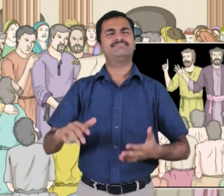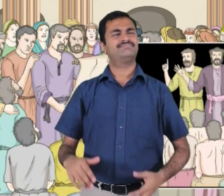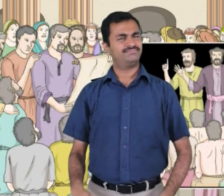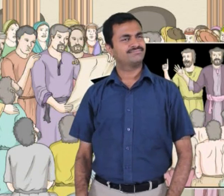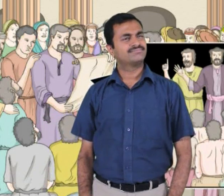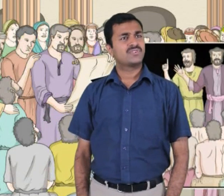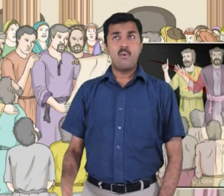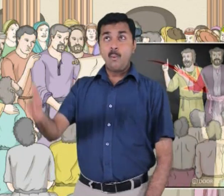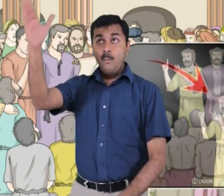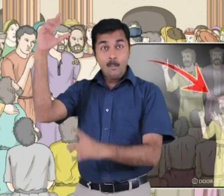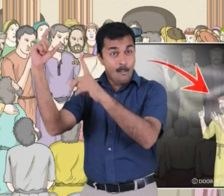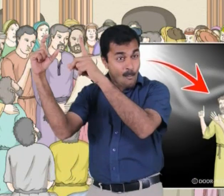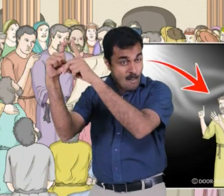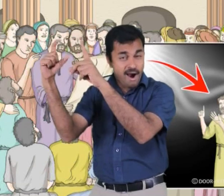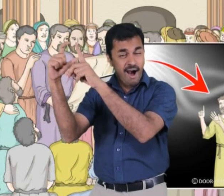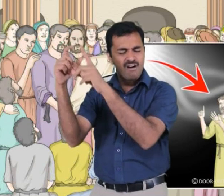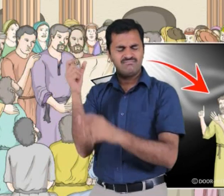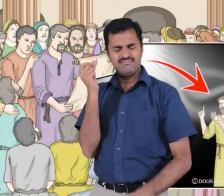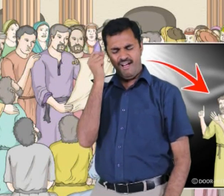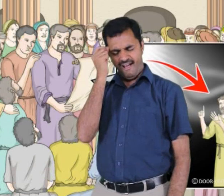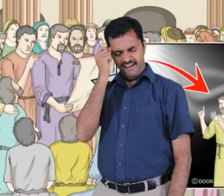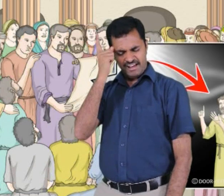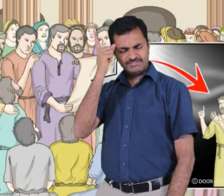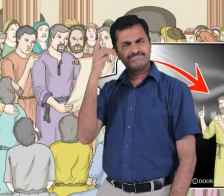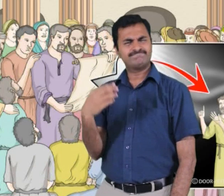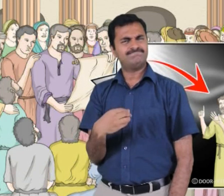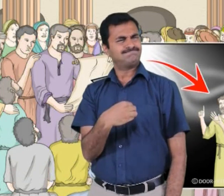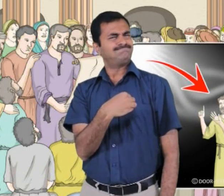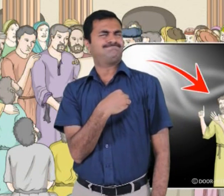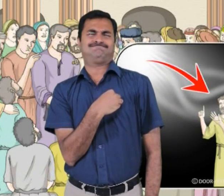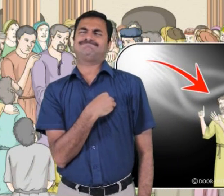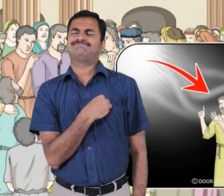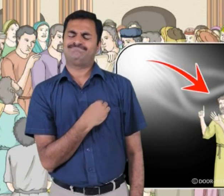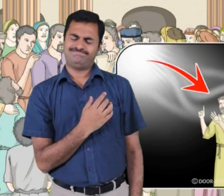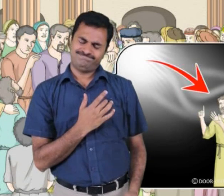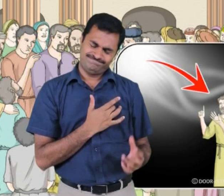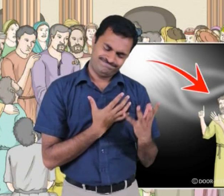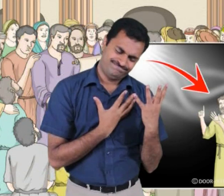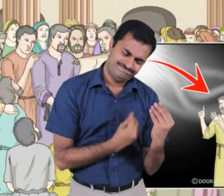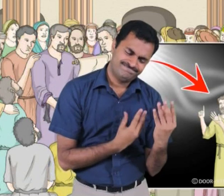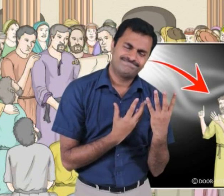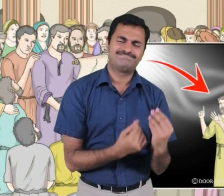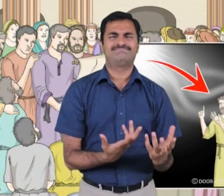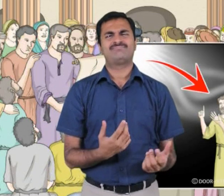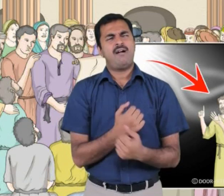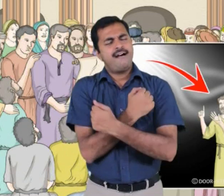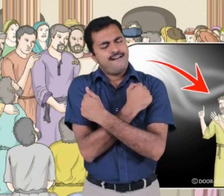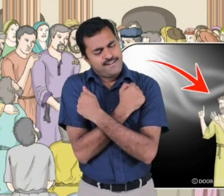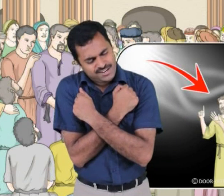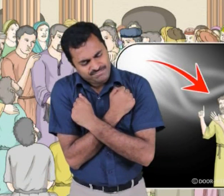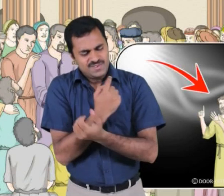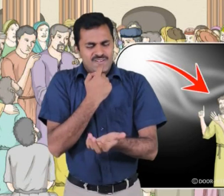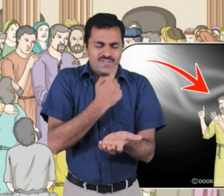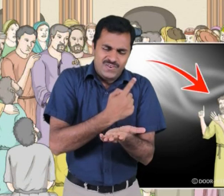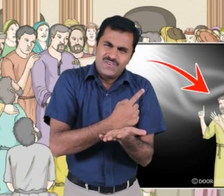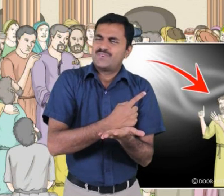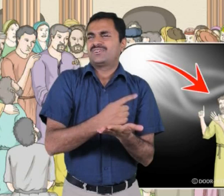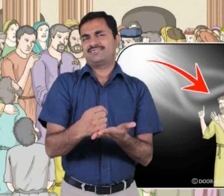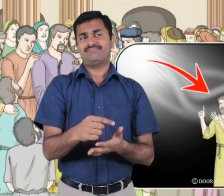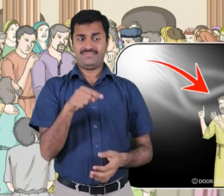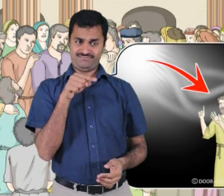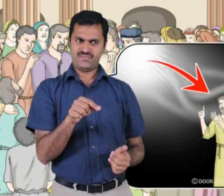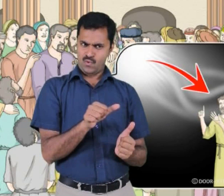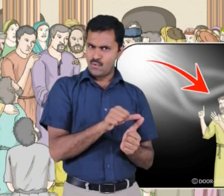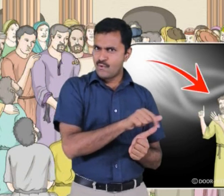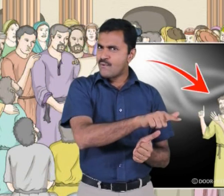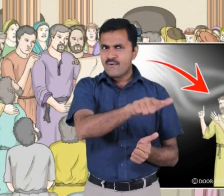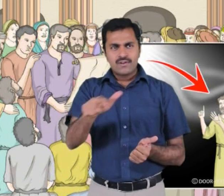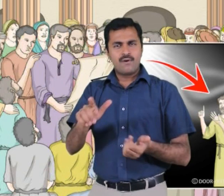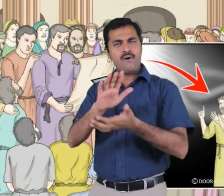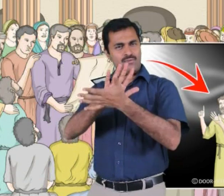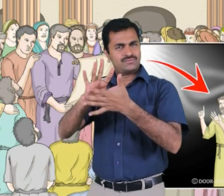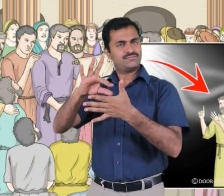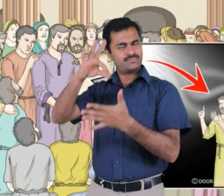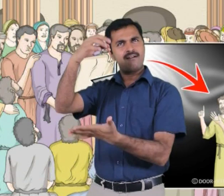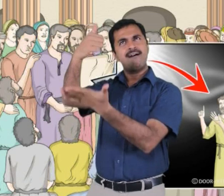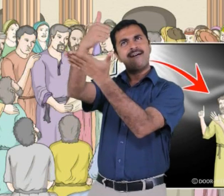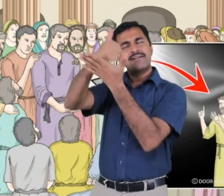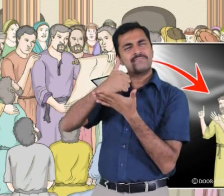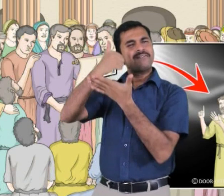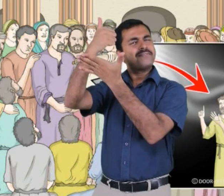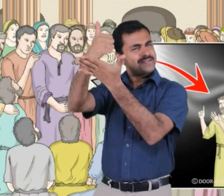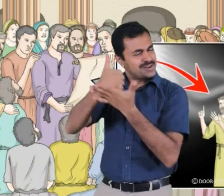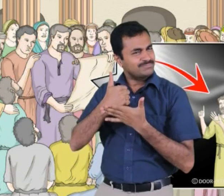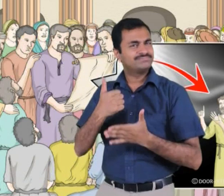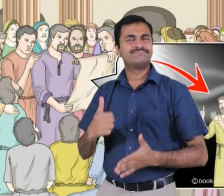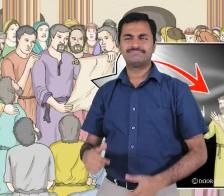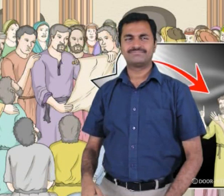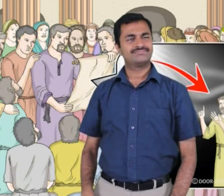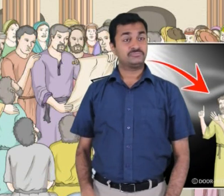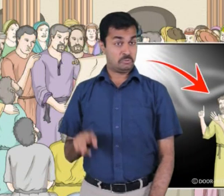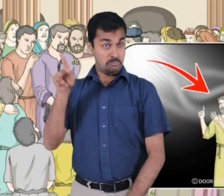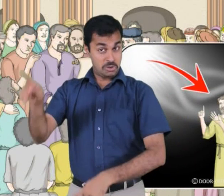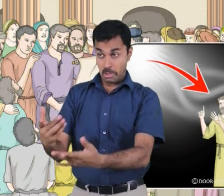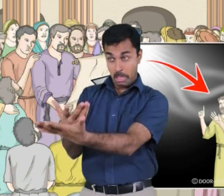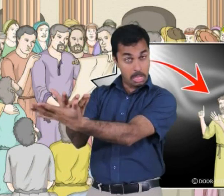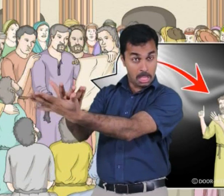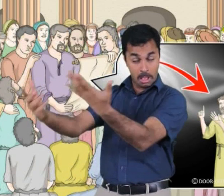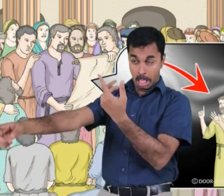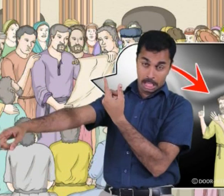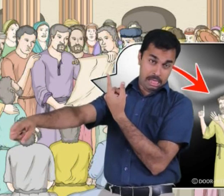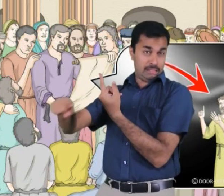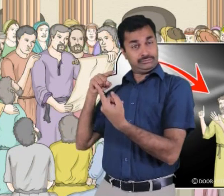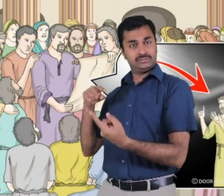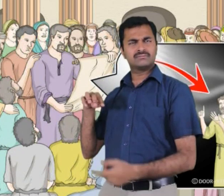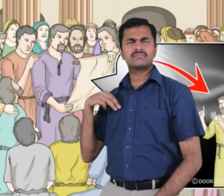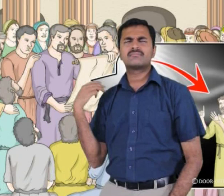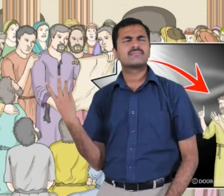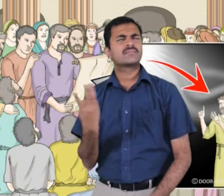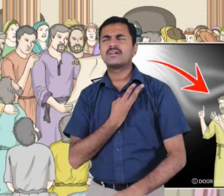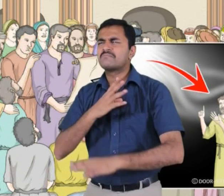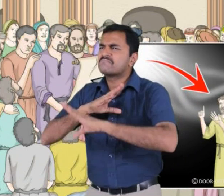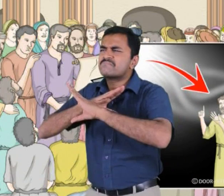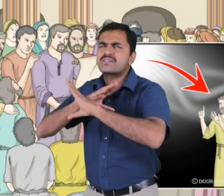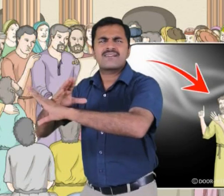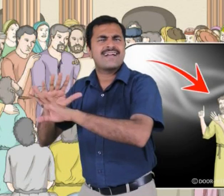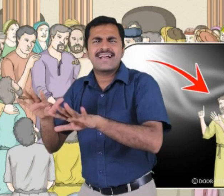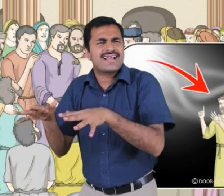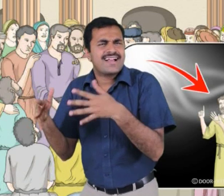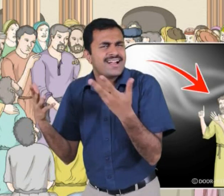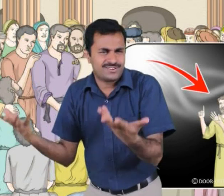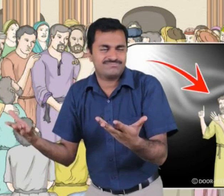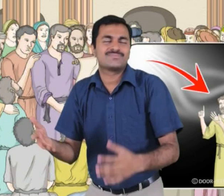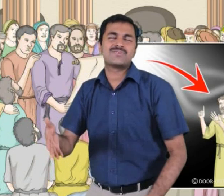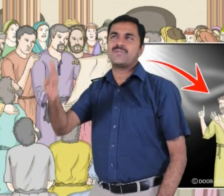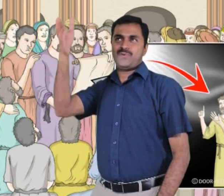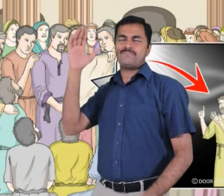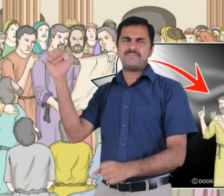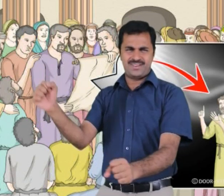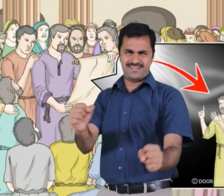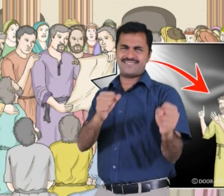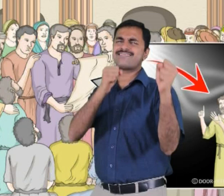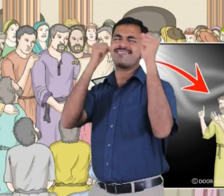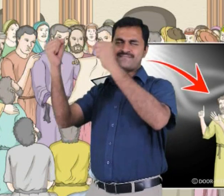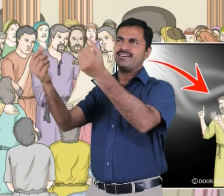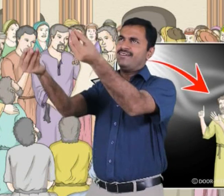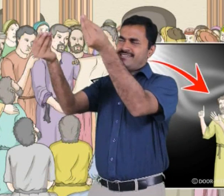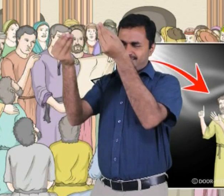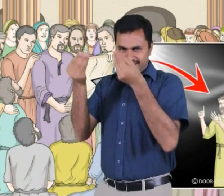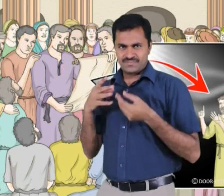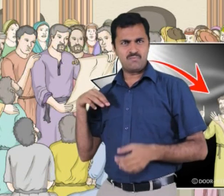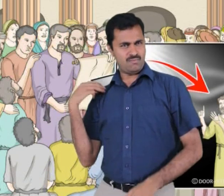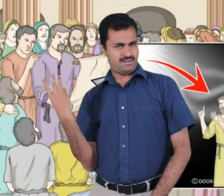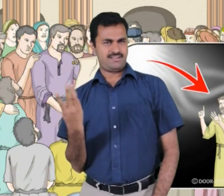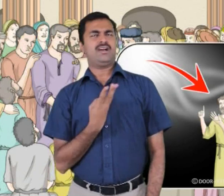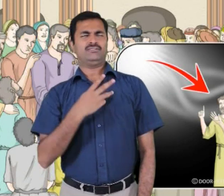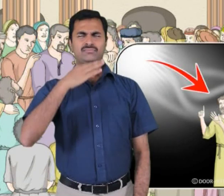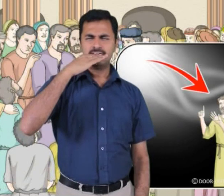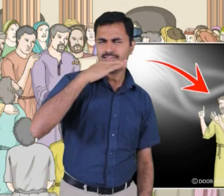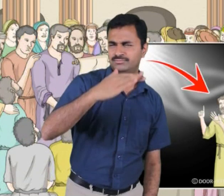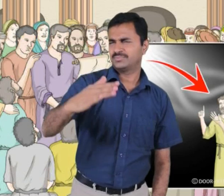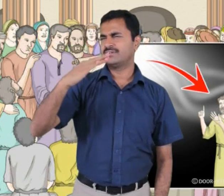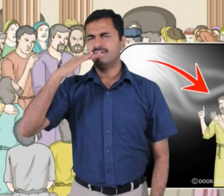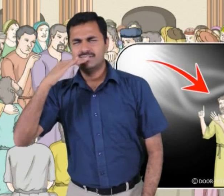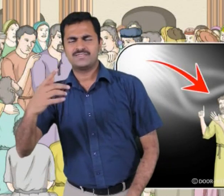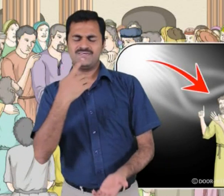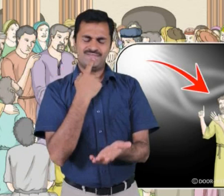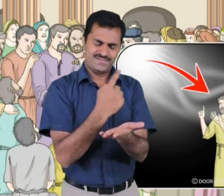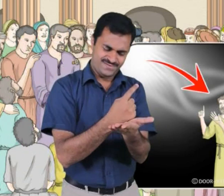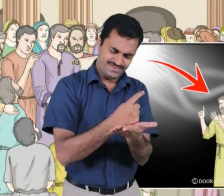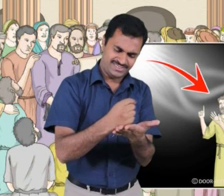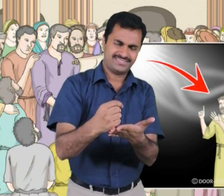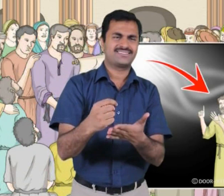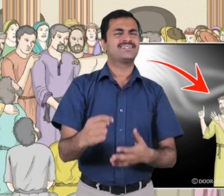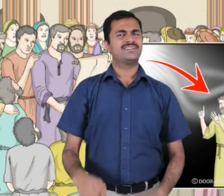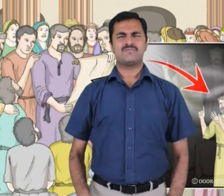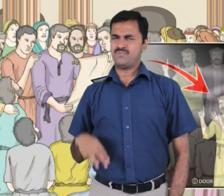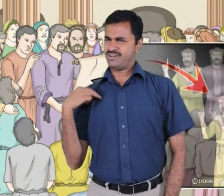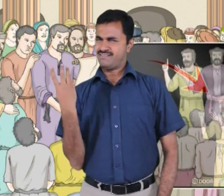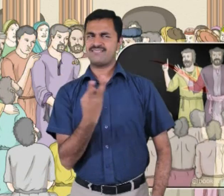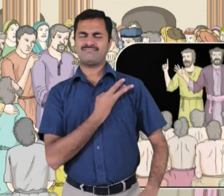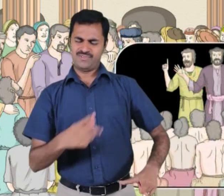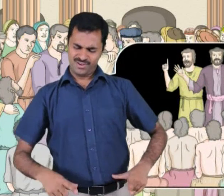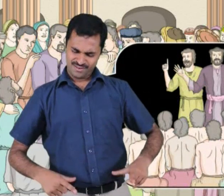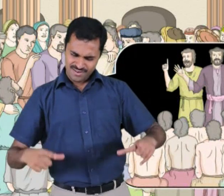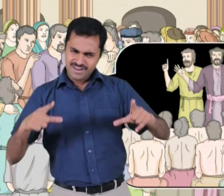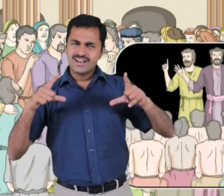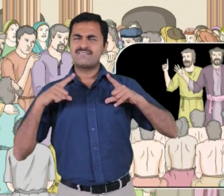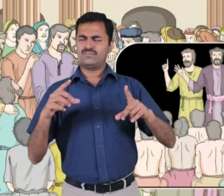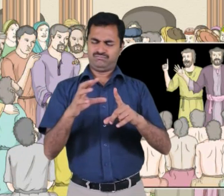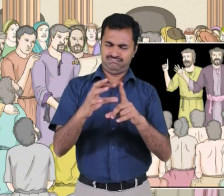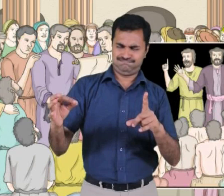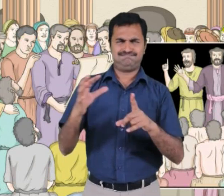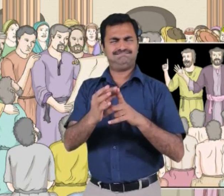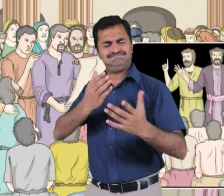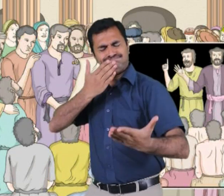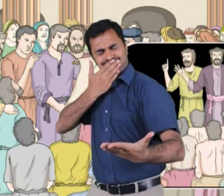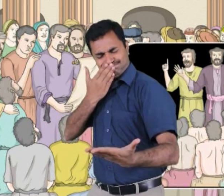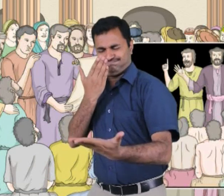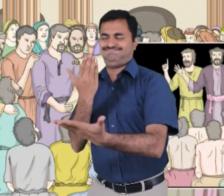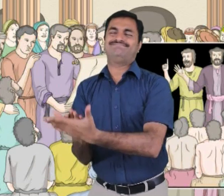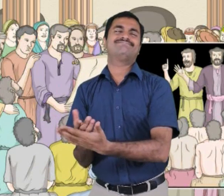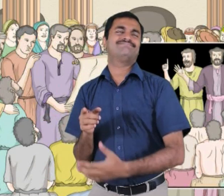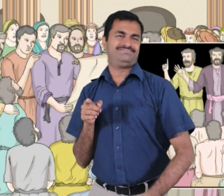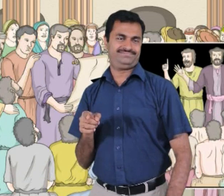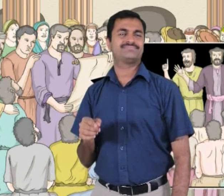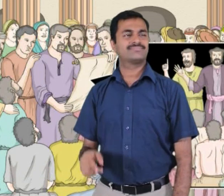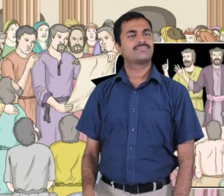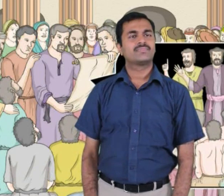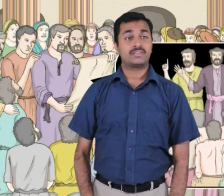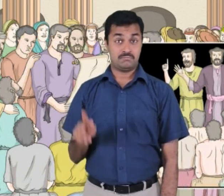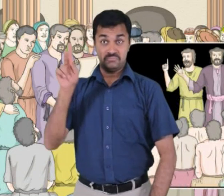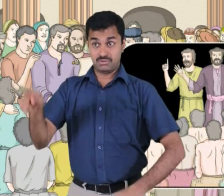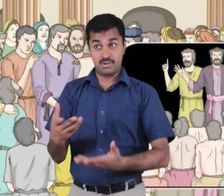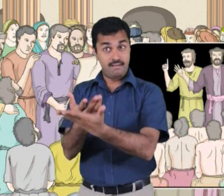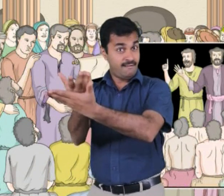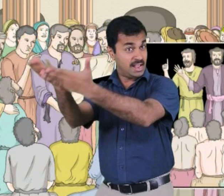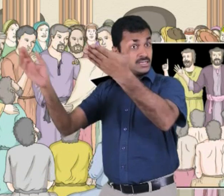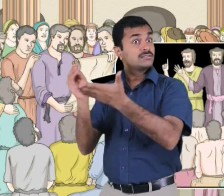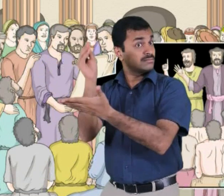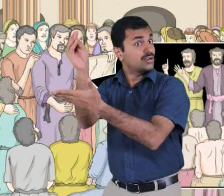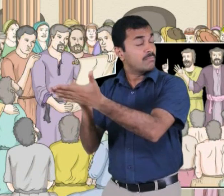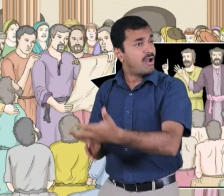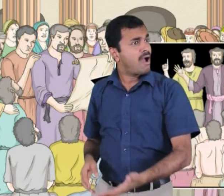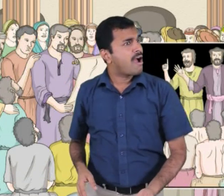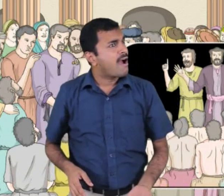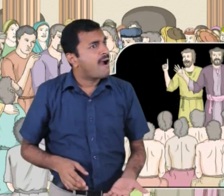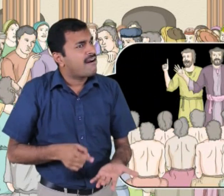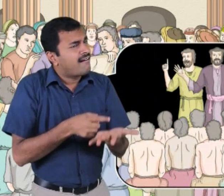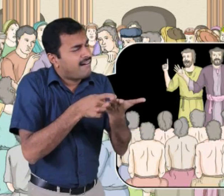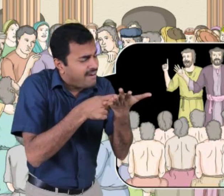in the Holy Spirit and in sincere love; in truthful speech and in the power of God;